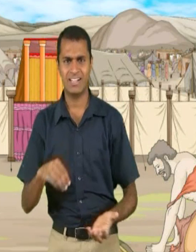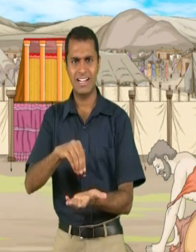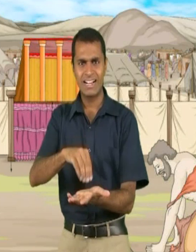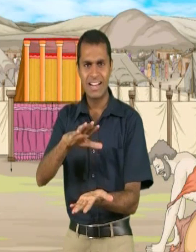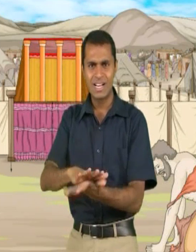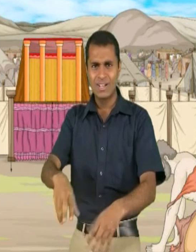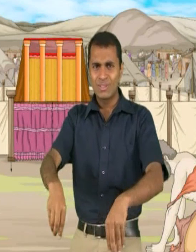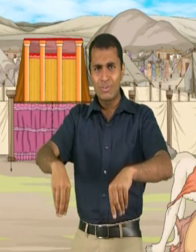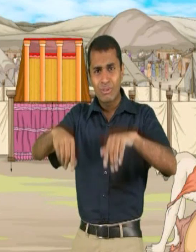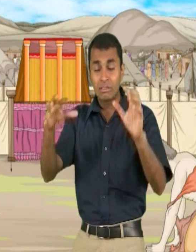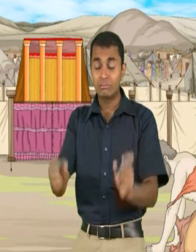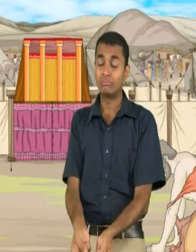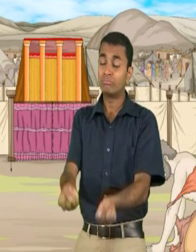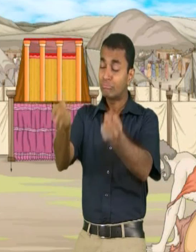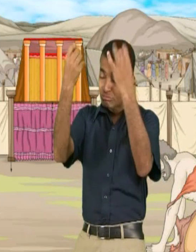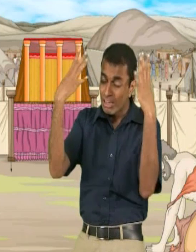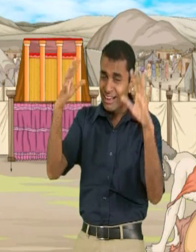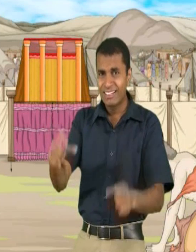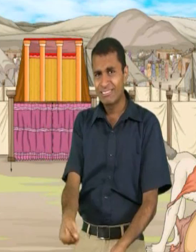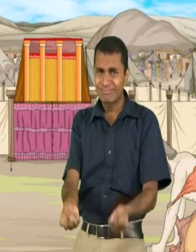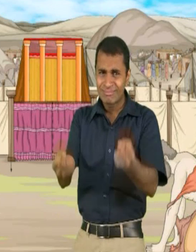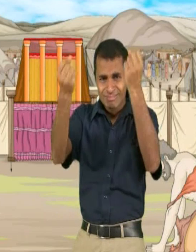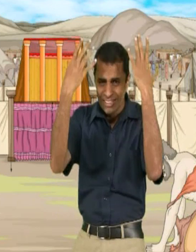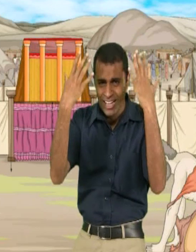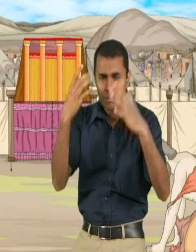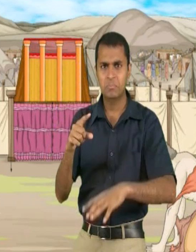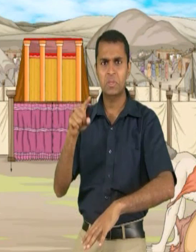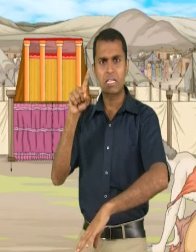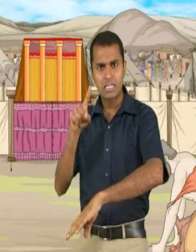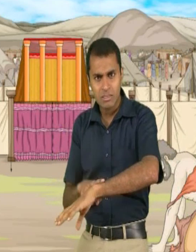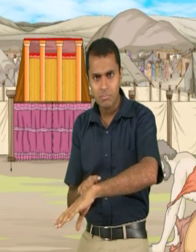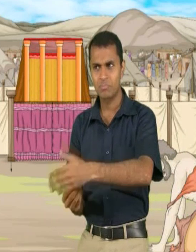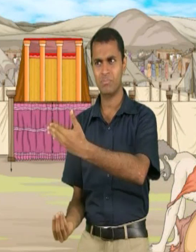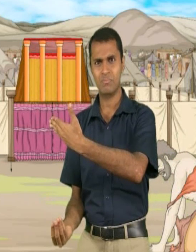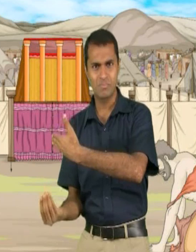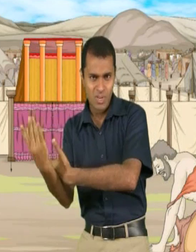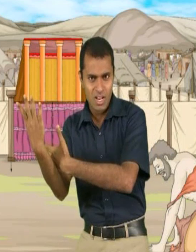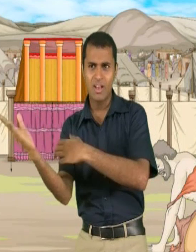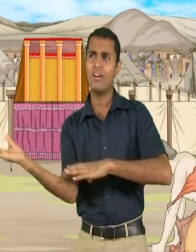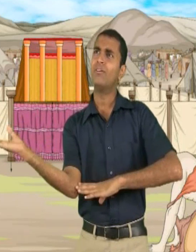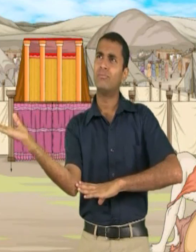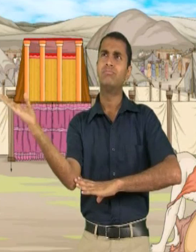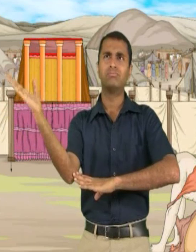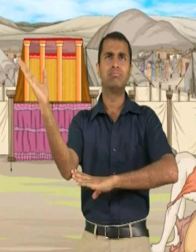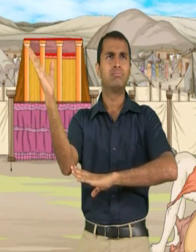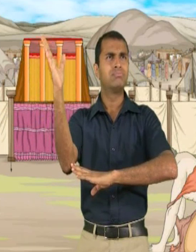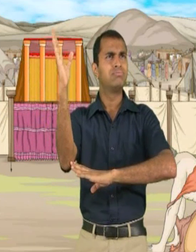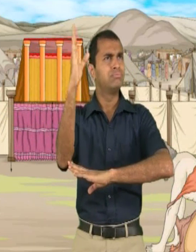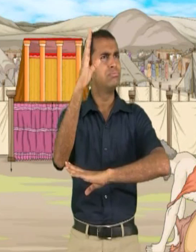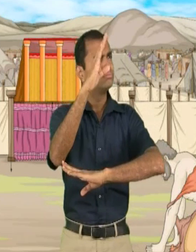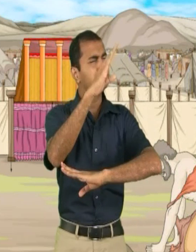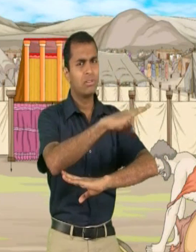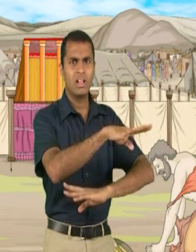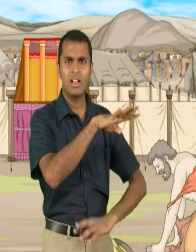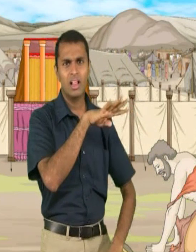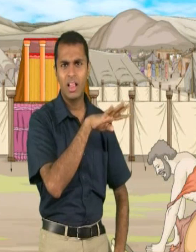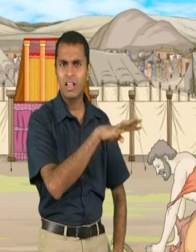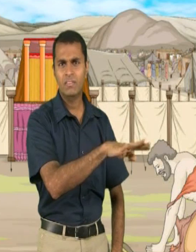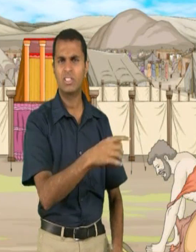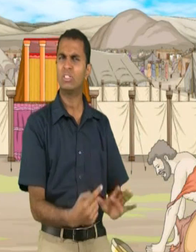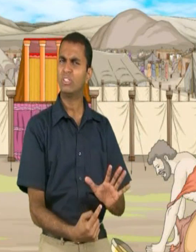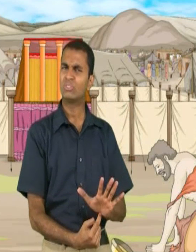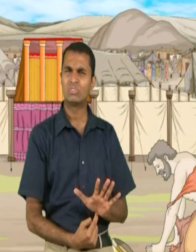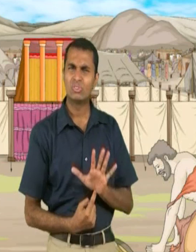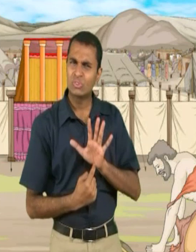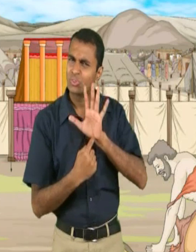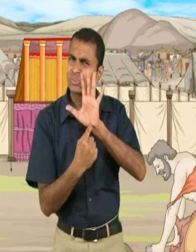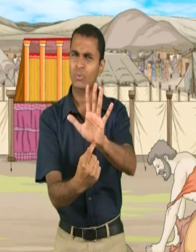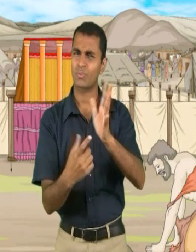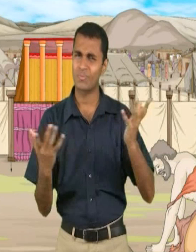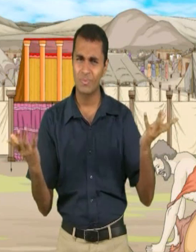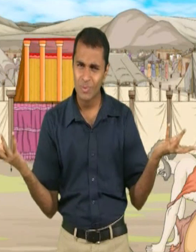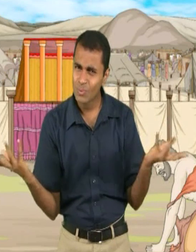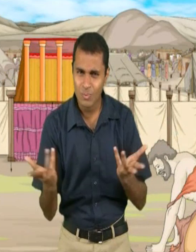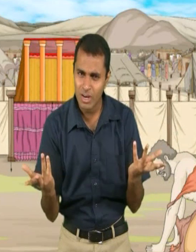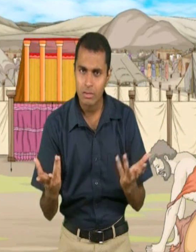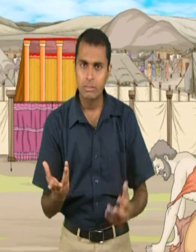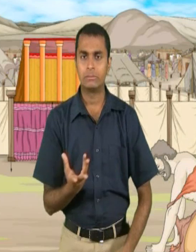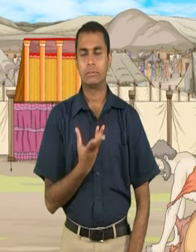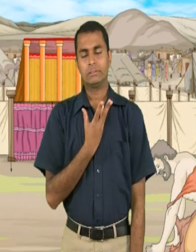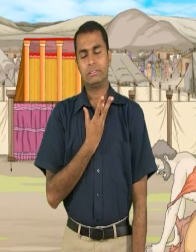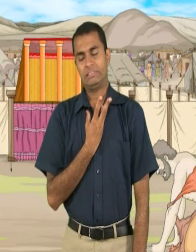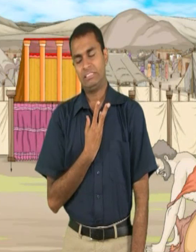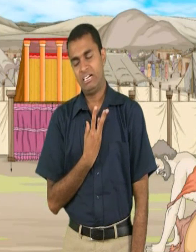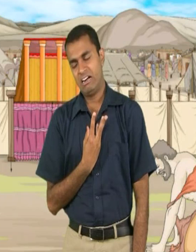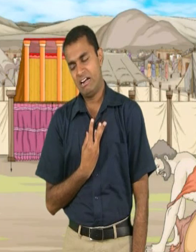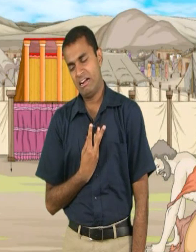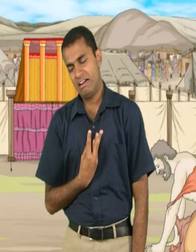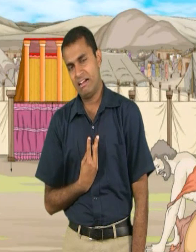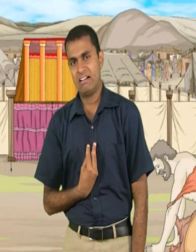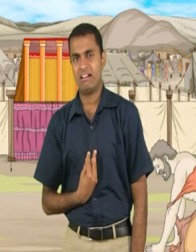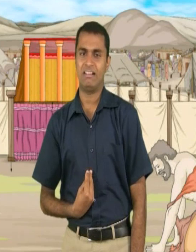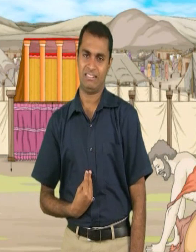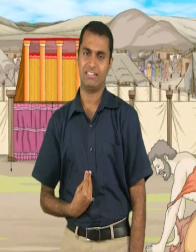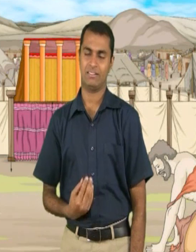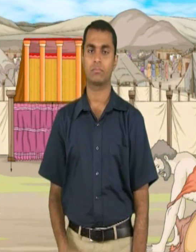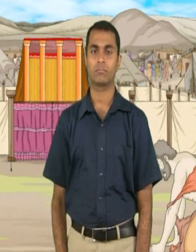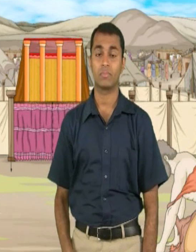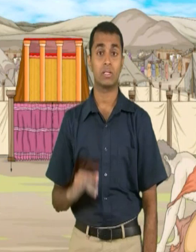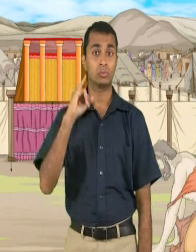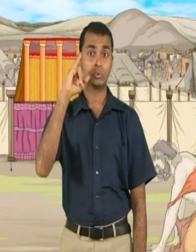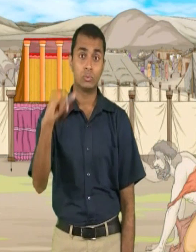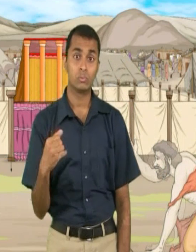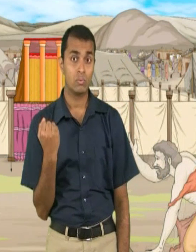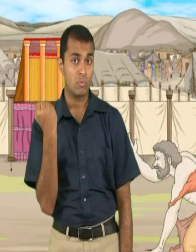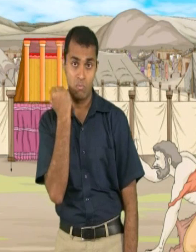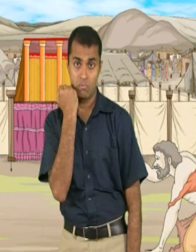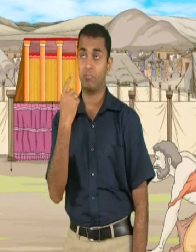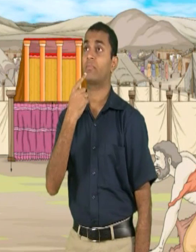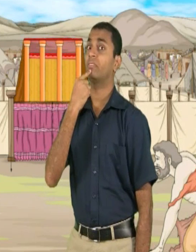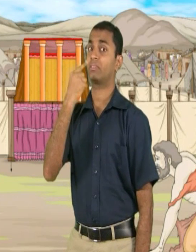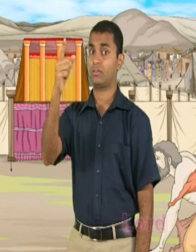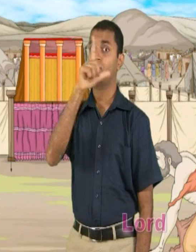and they all sprinkled dust on their heads.